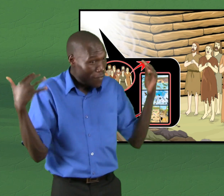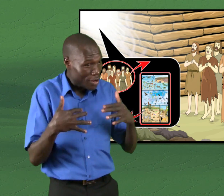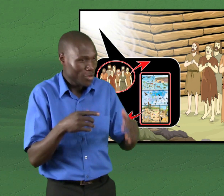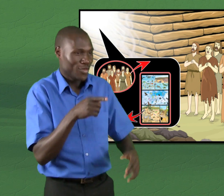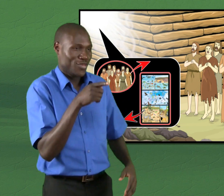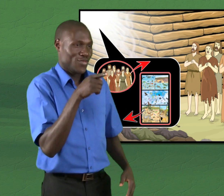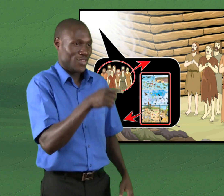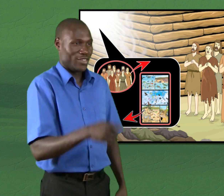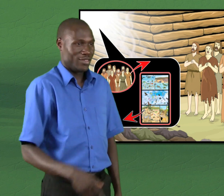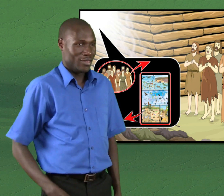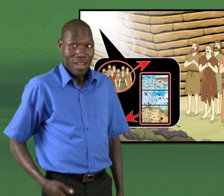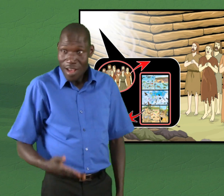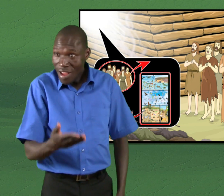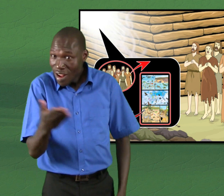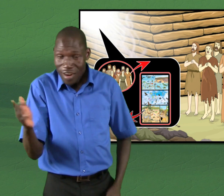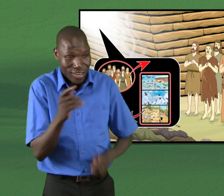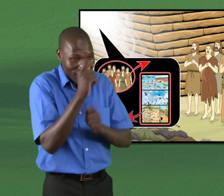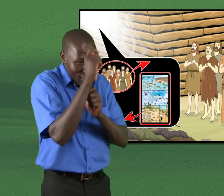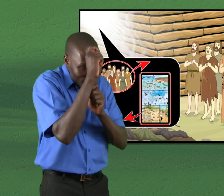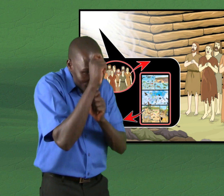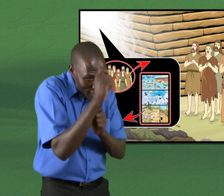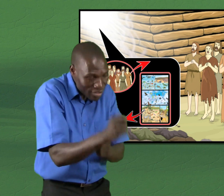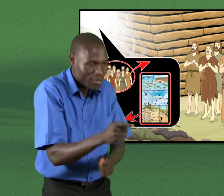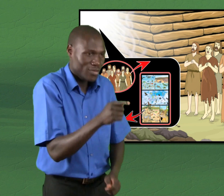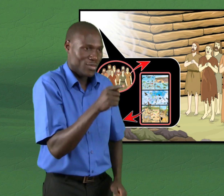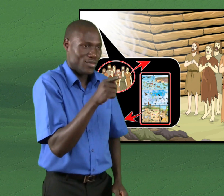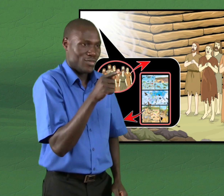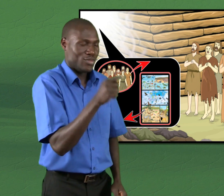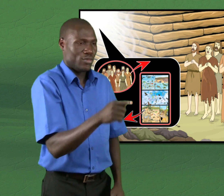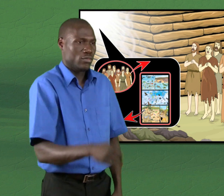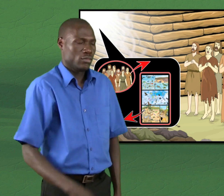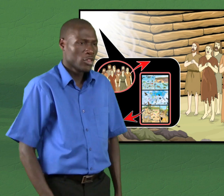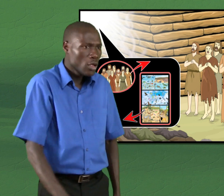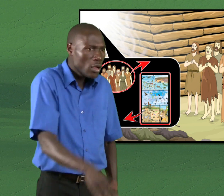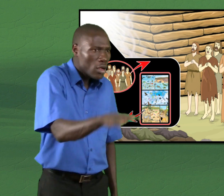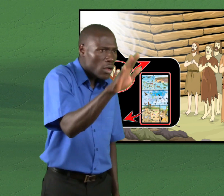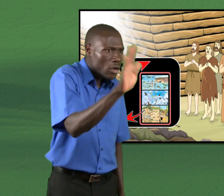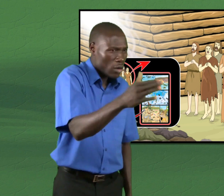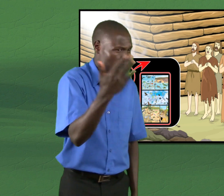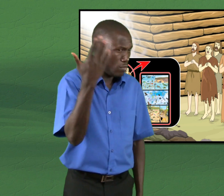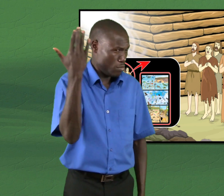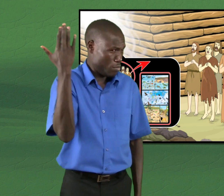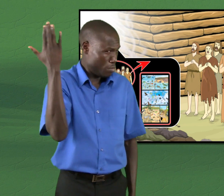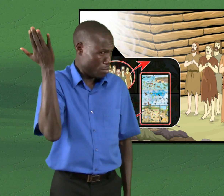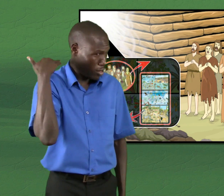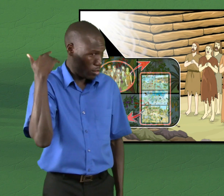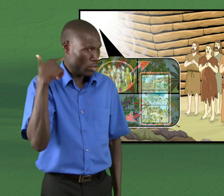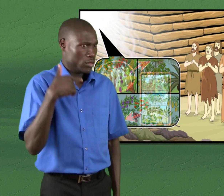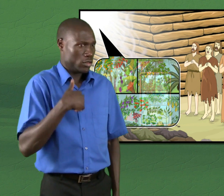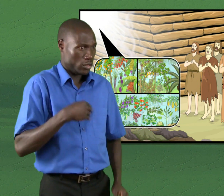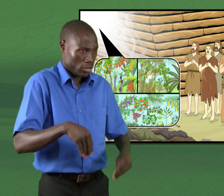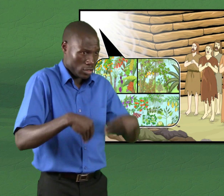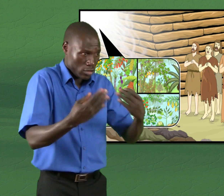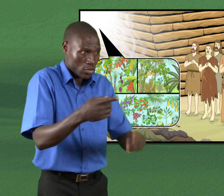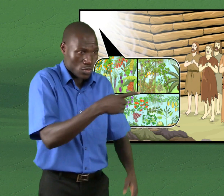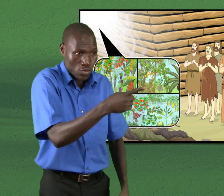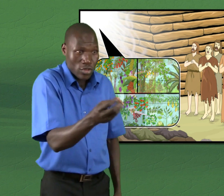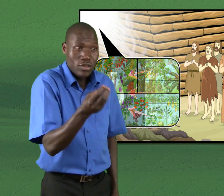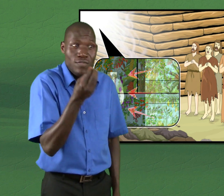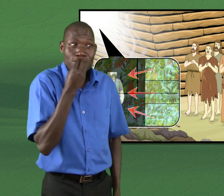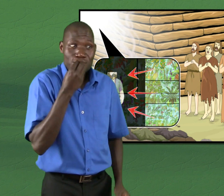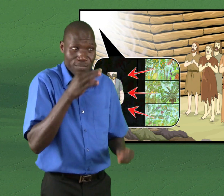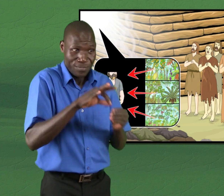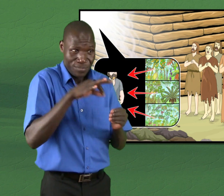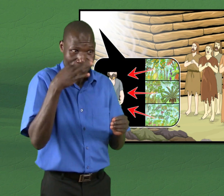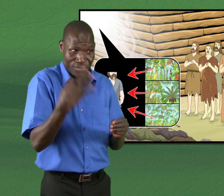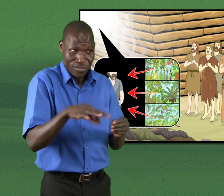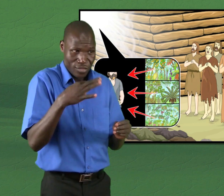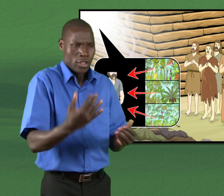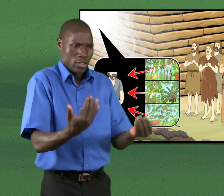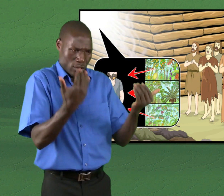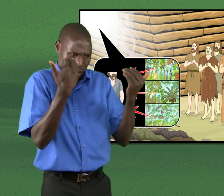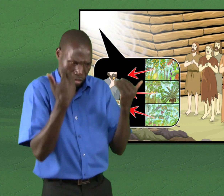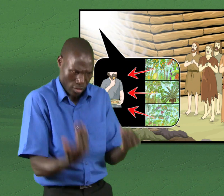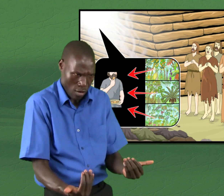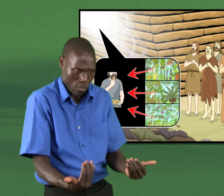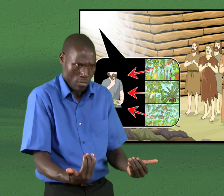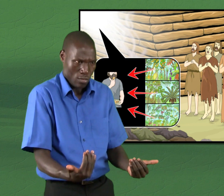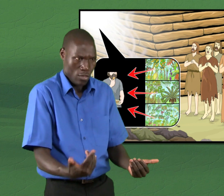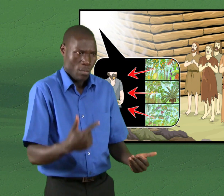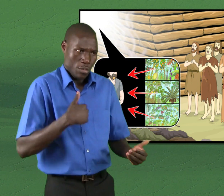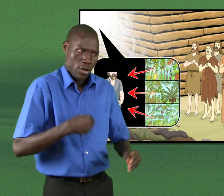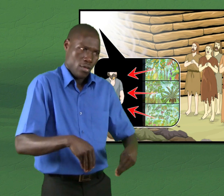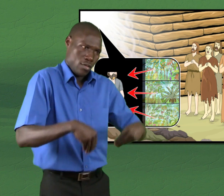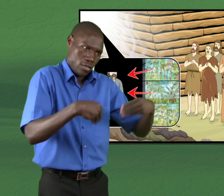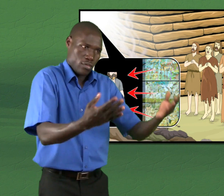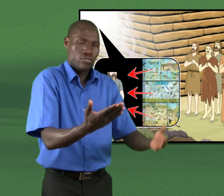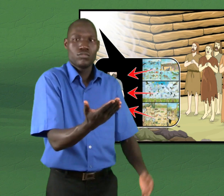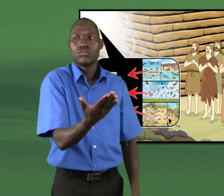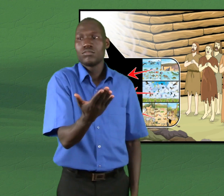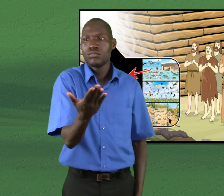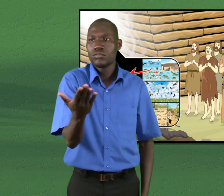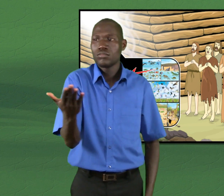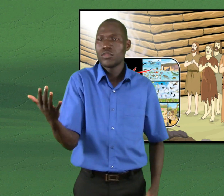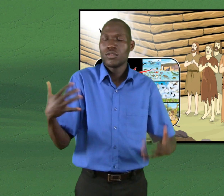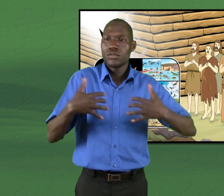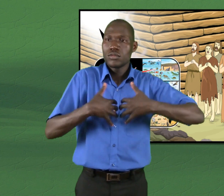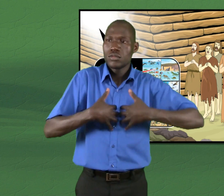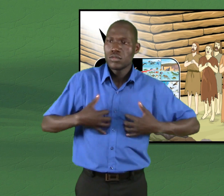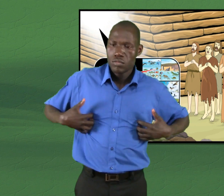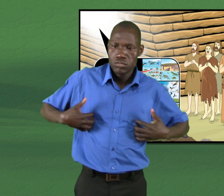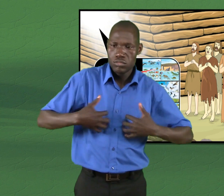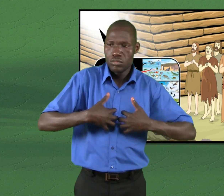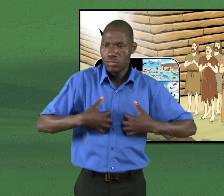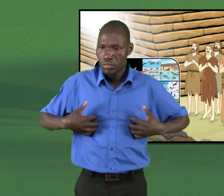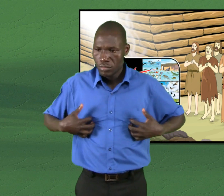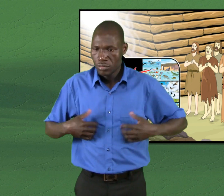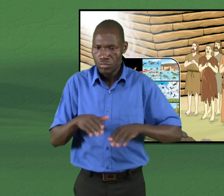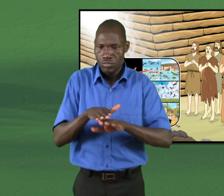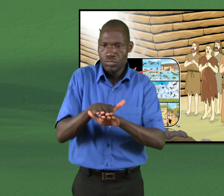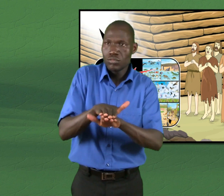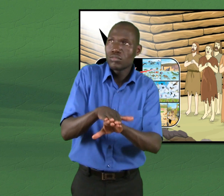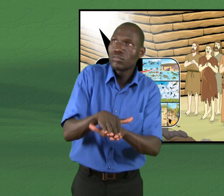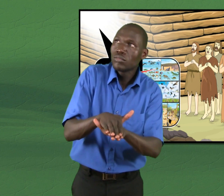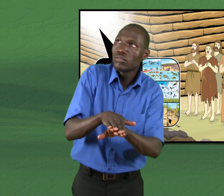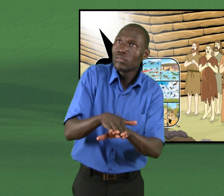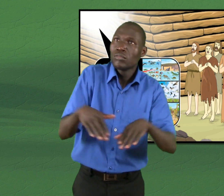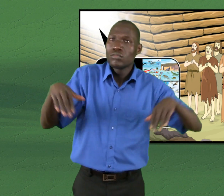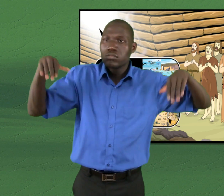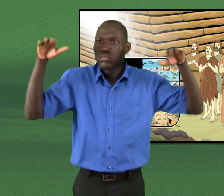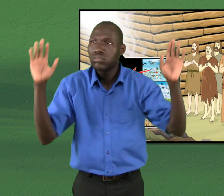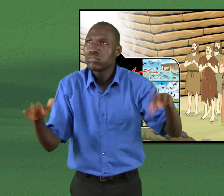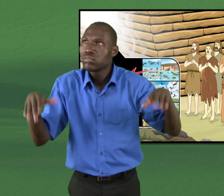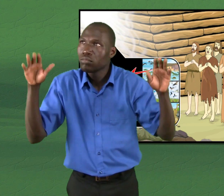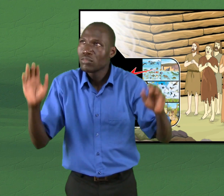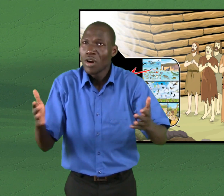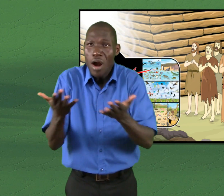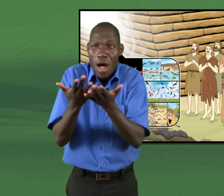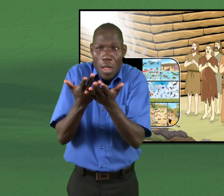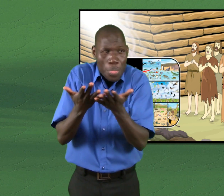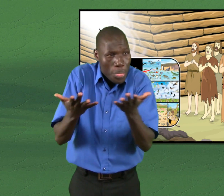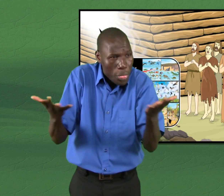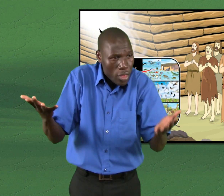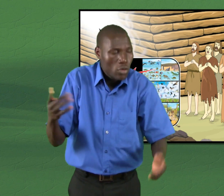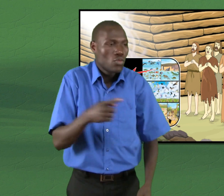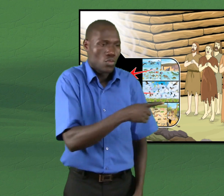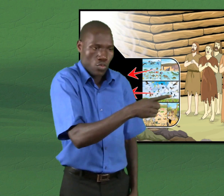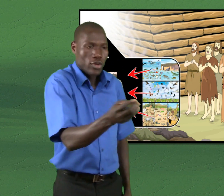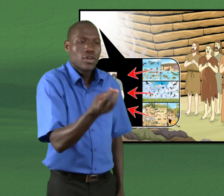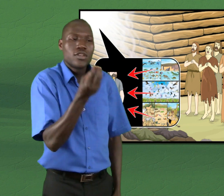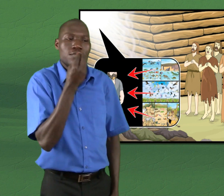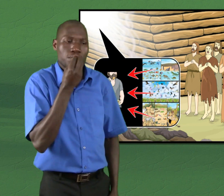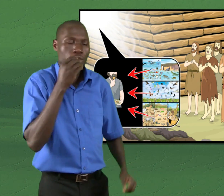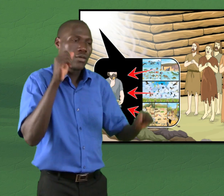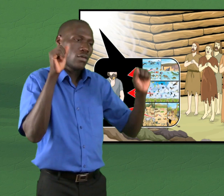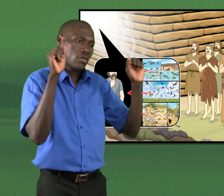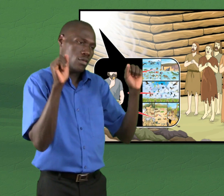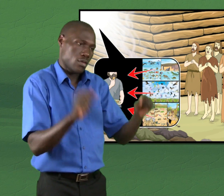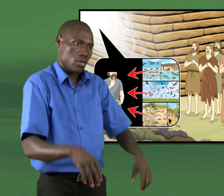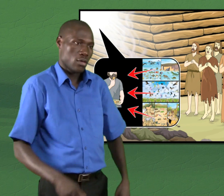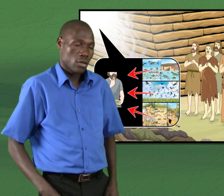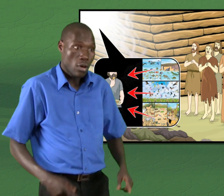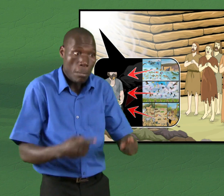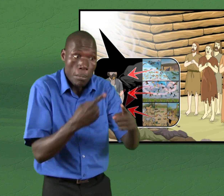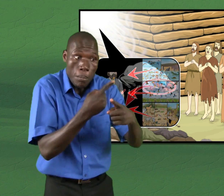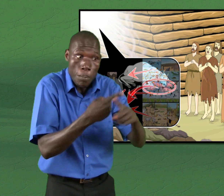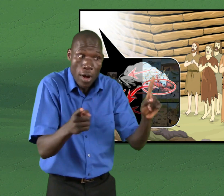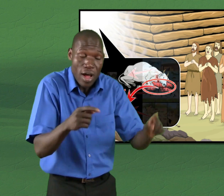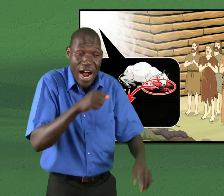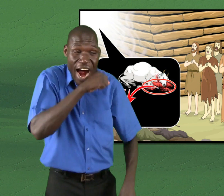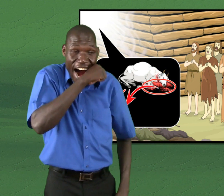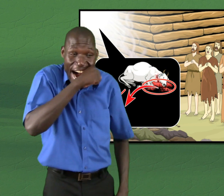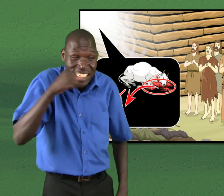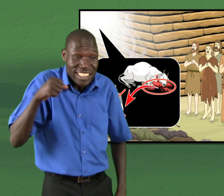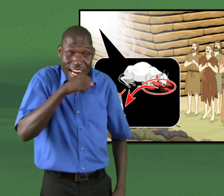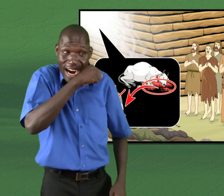They are delivered into your hand. Everything that lives and moves will be food for you; just as I gave you the green plants, I now give you all things.